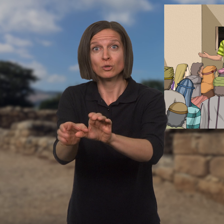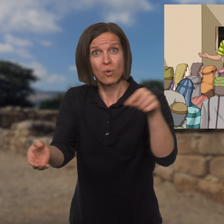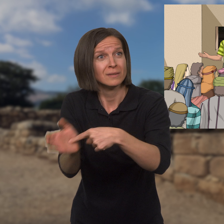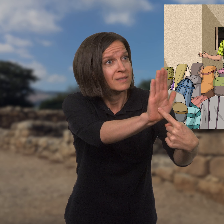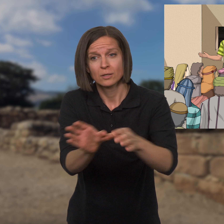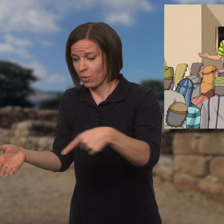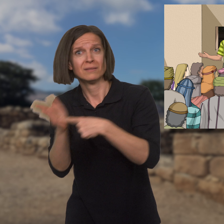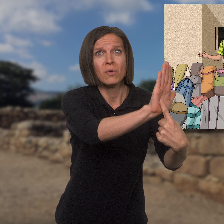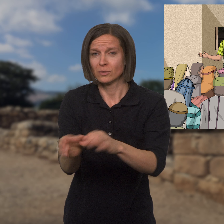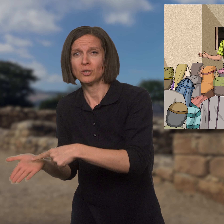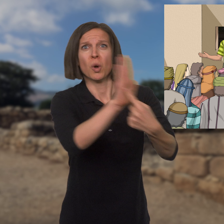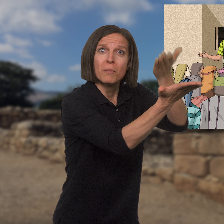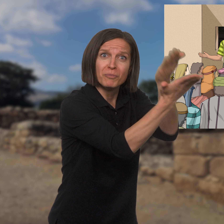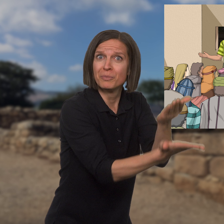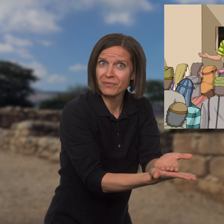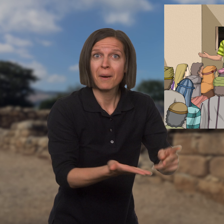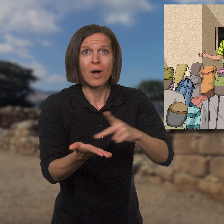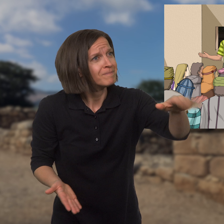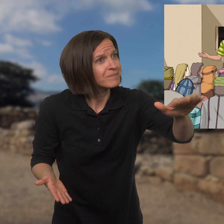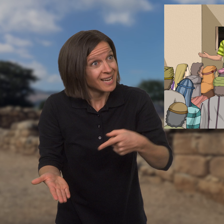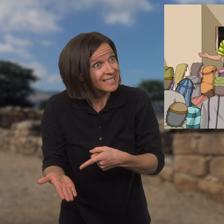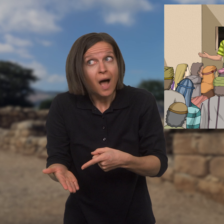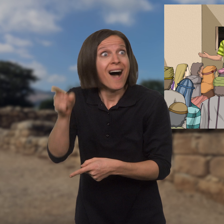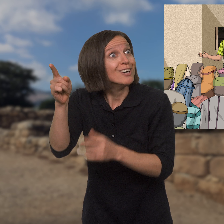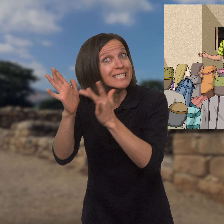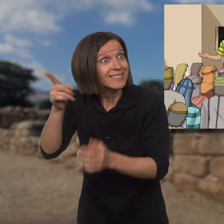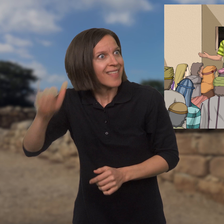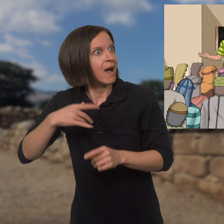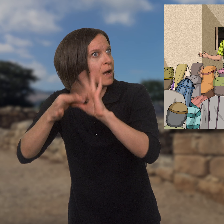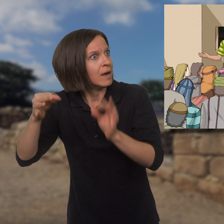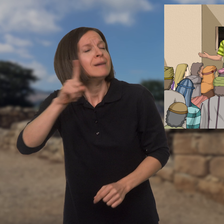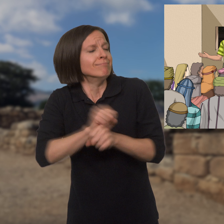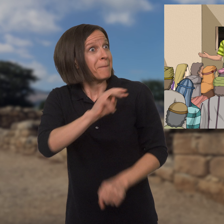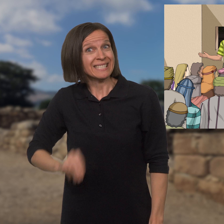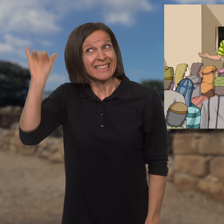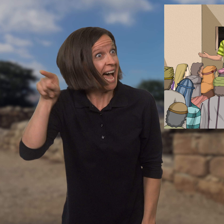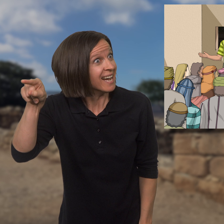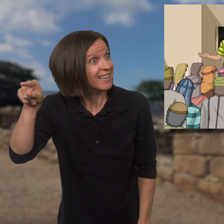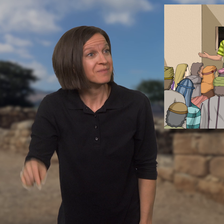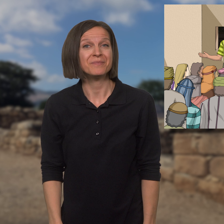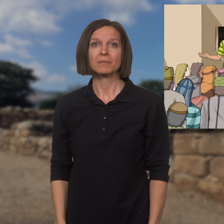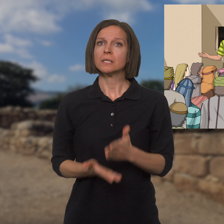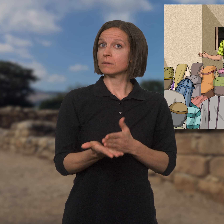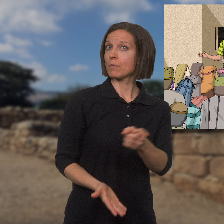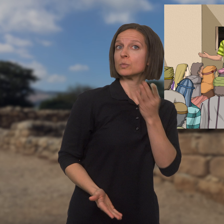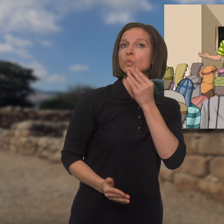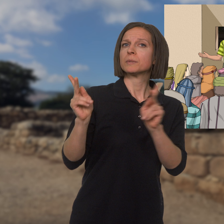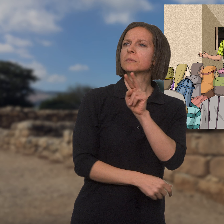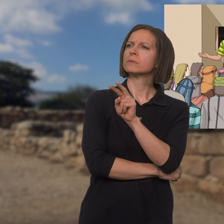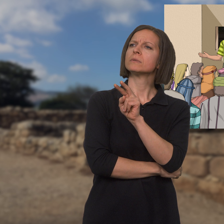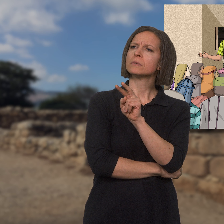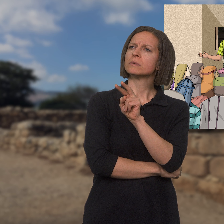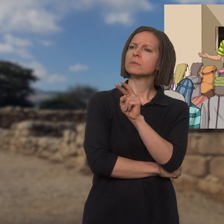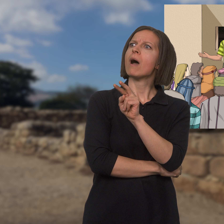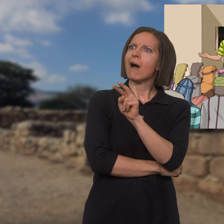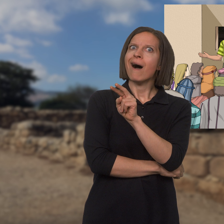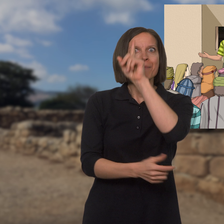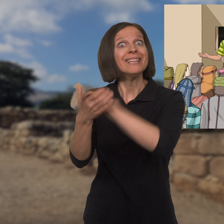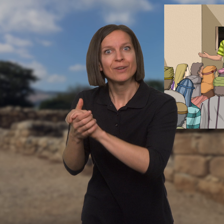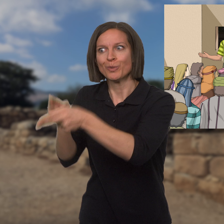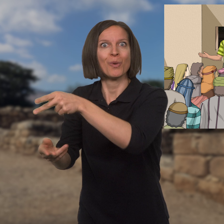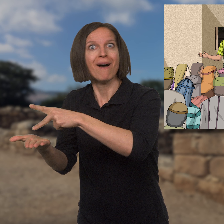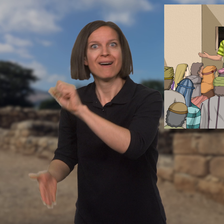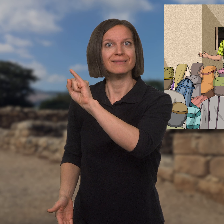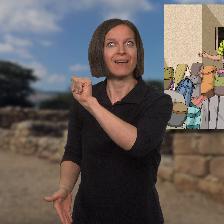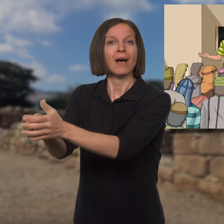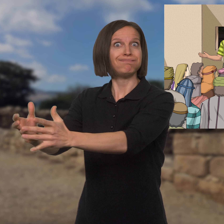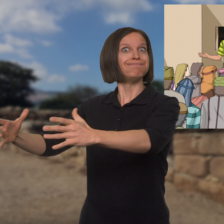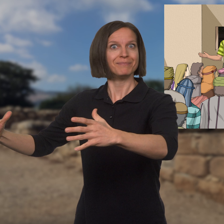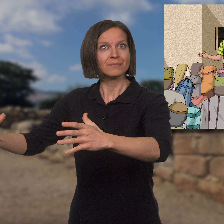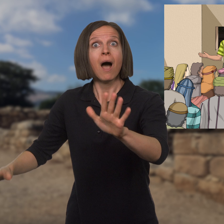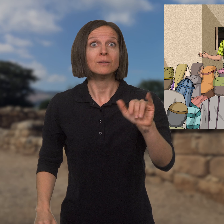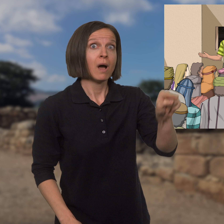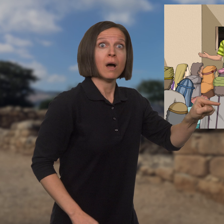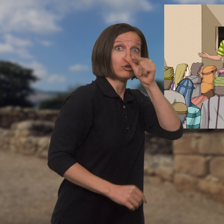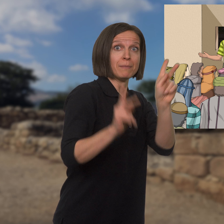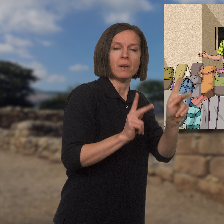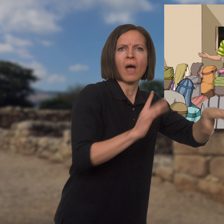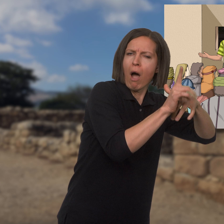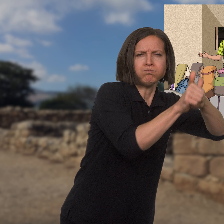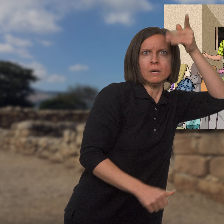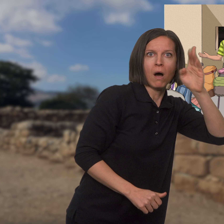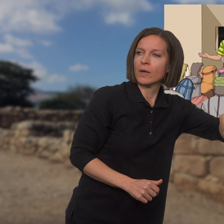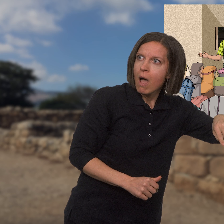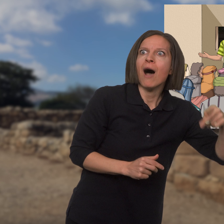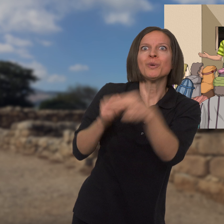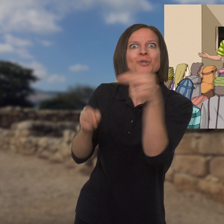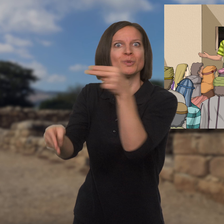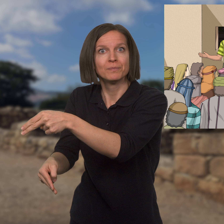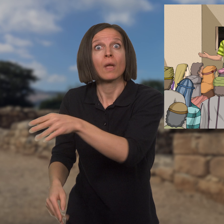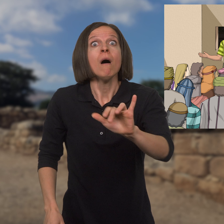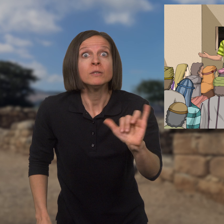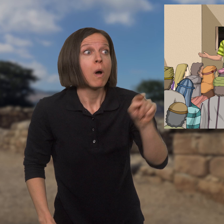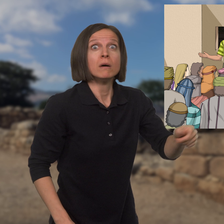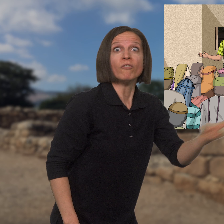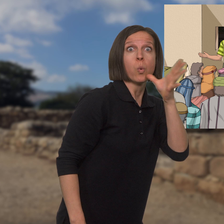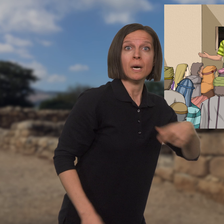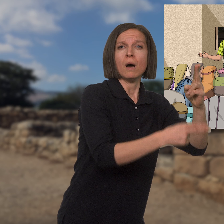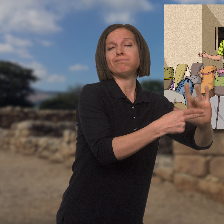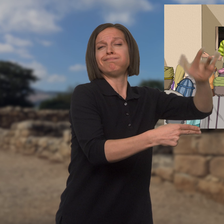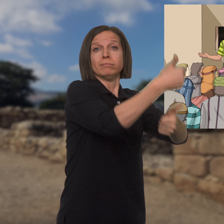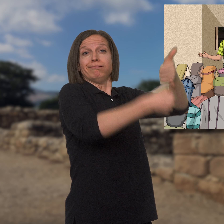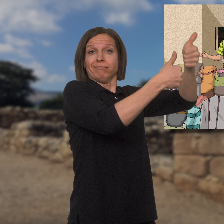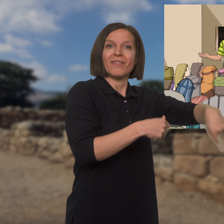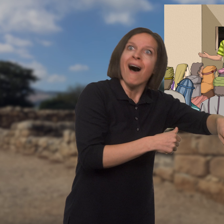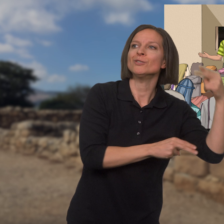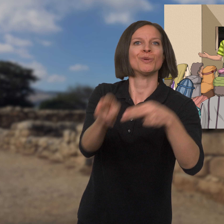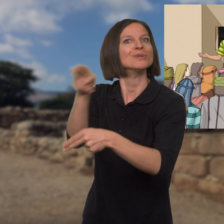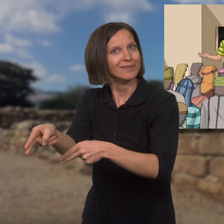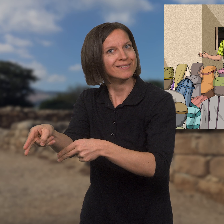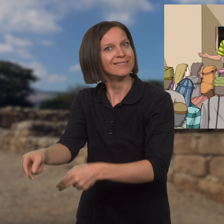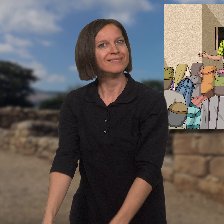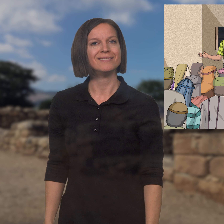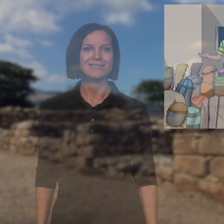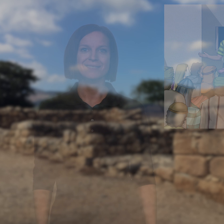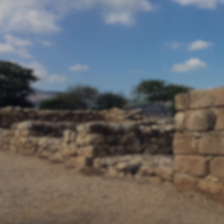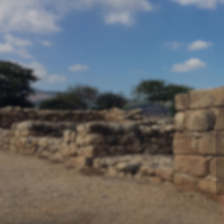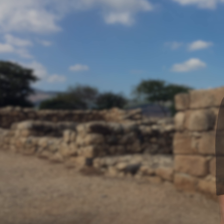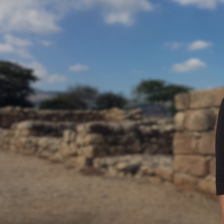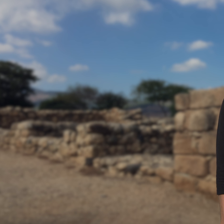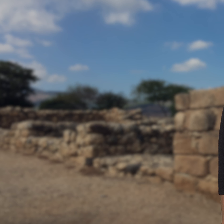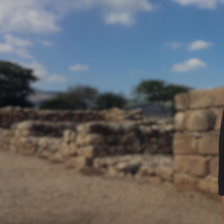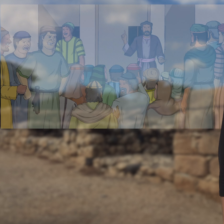Some of the Jews were persuaded and joined Paul and Silas, along with a large number of God-fearing Greeks and quite a few leading women.